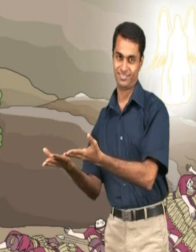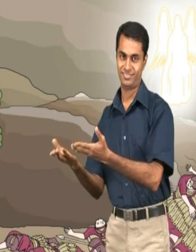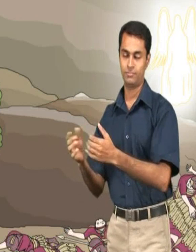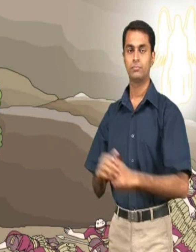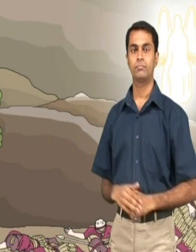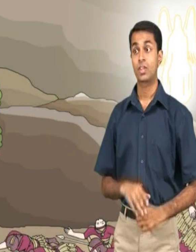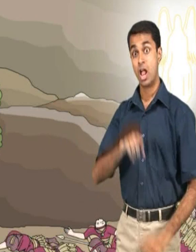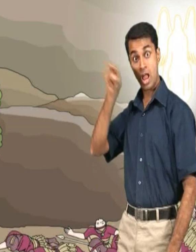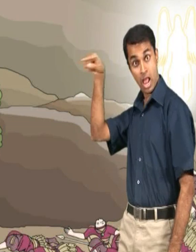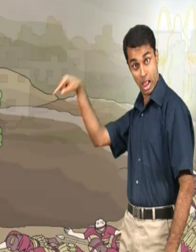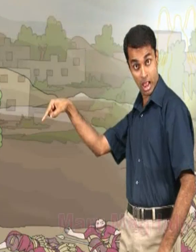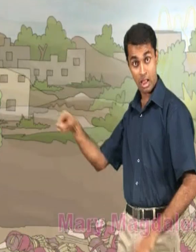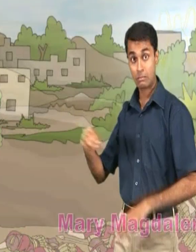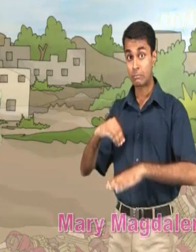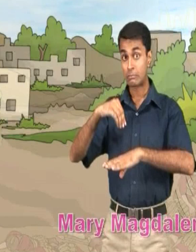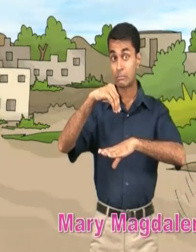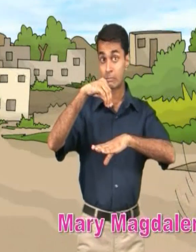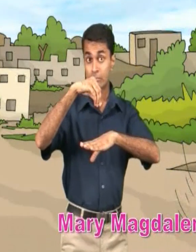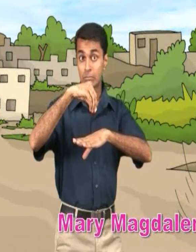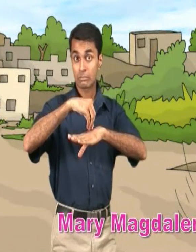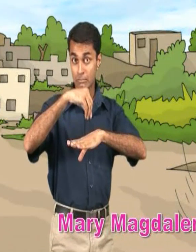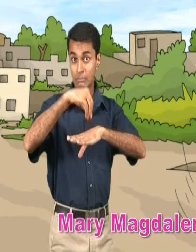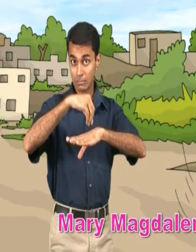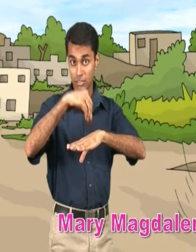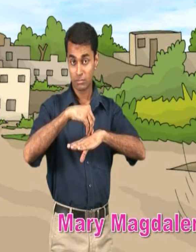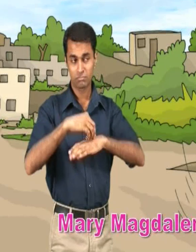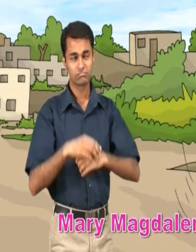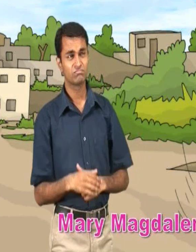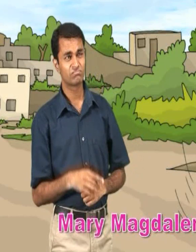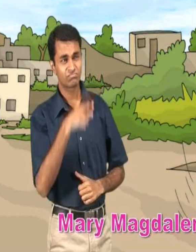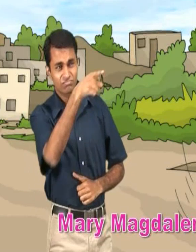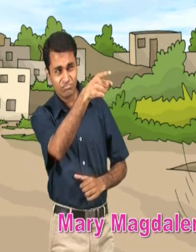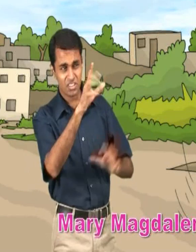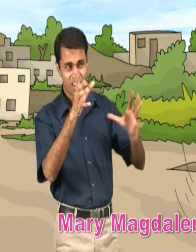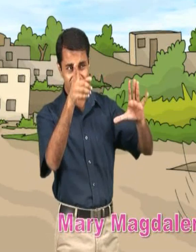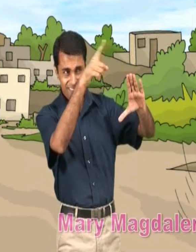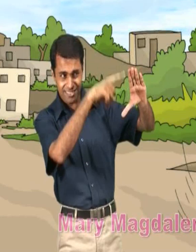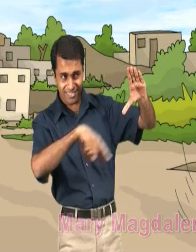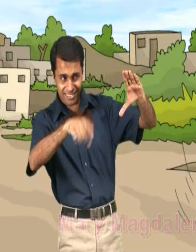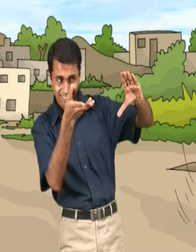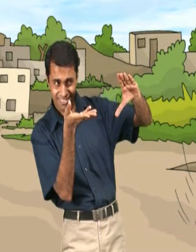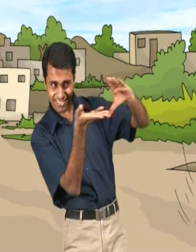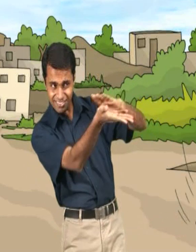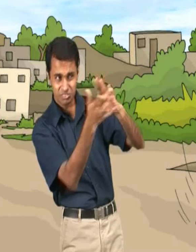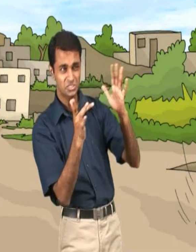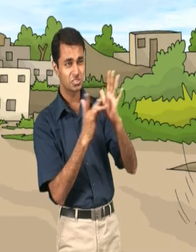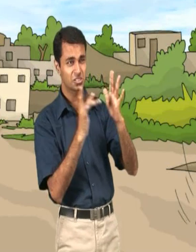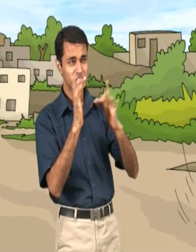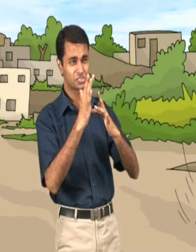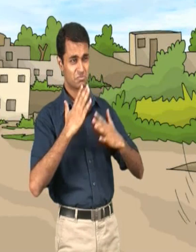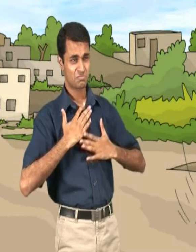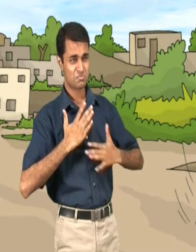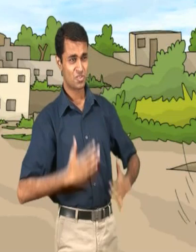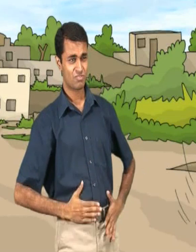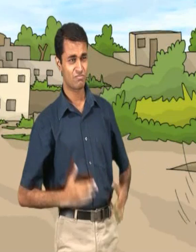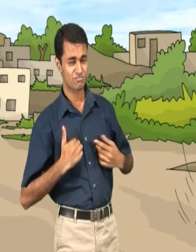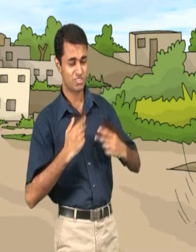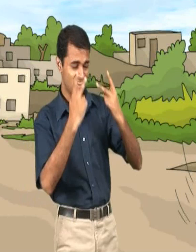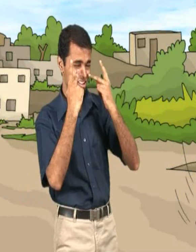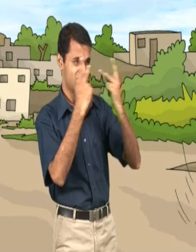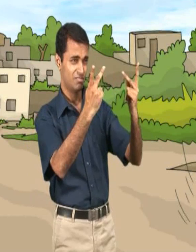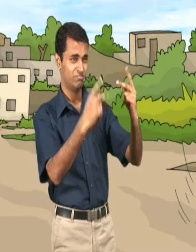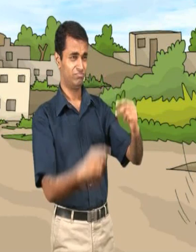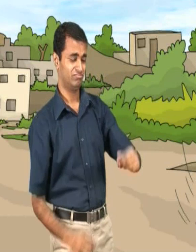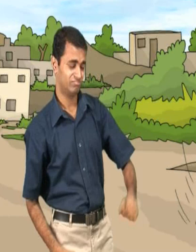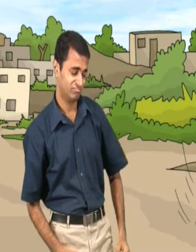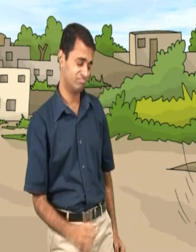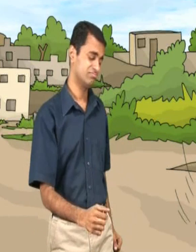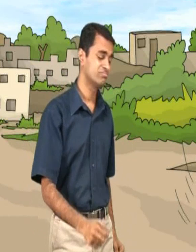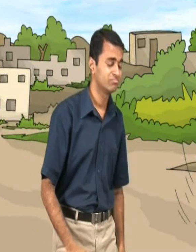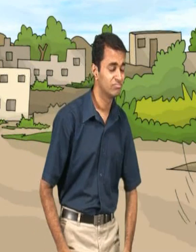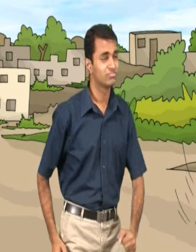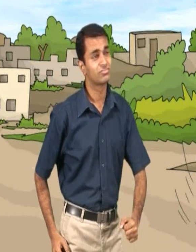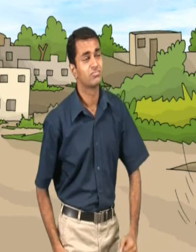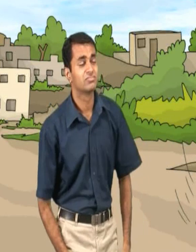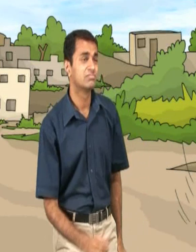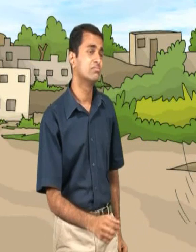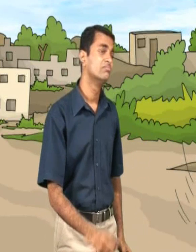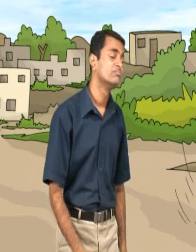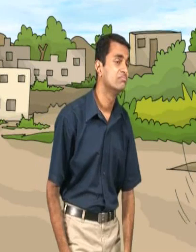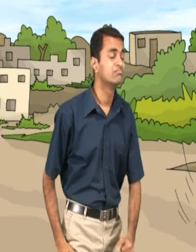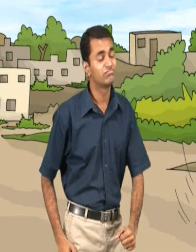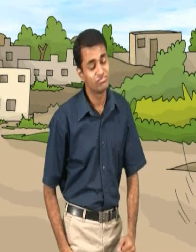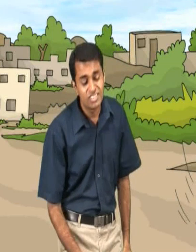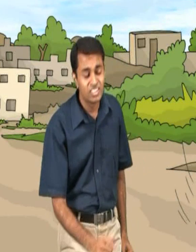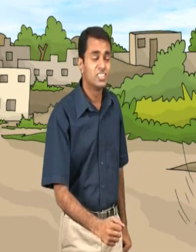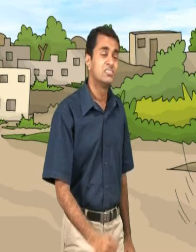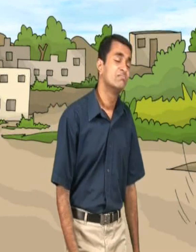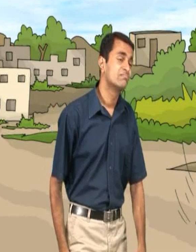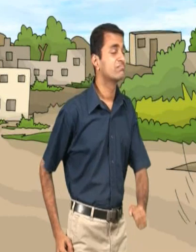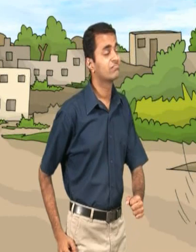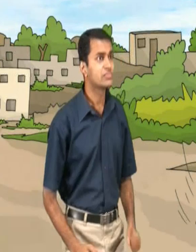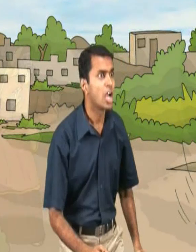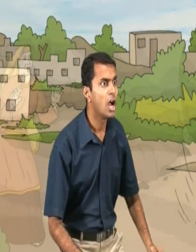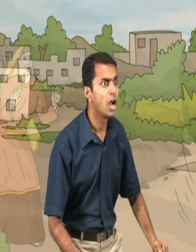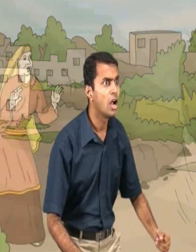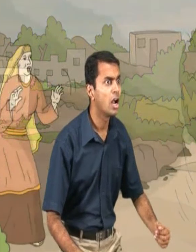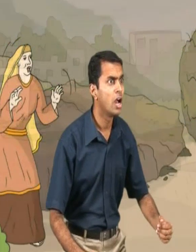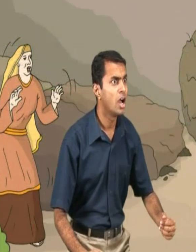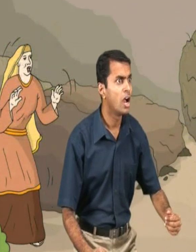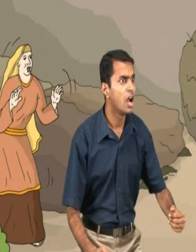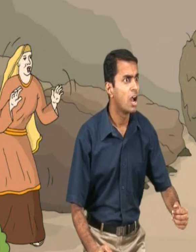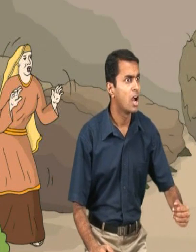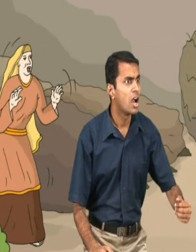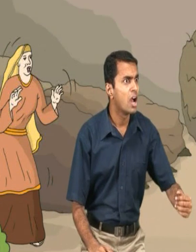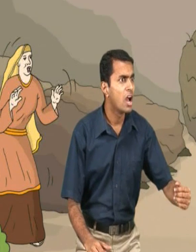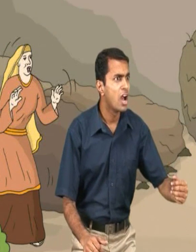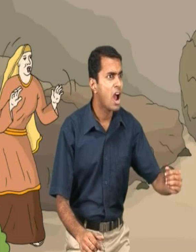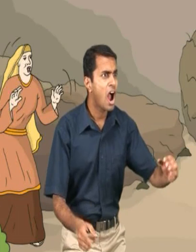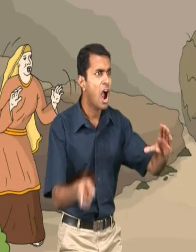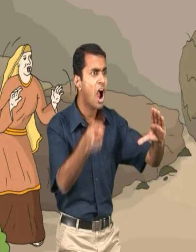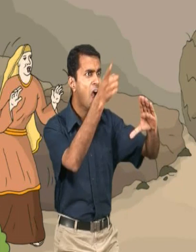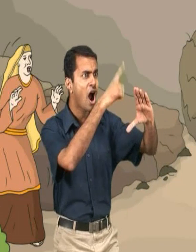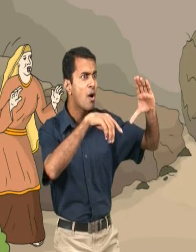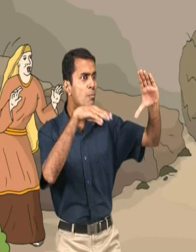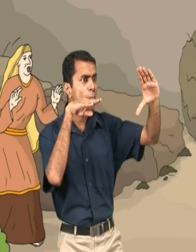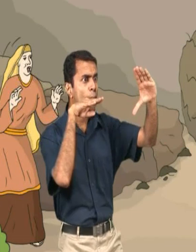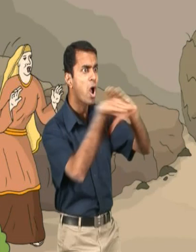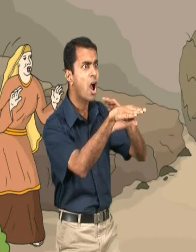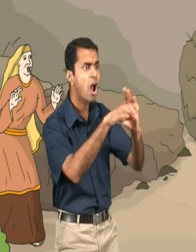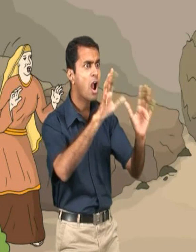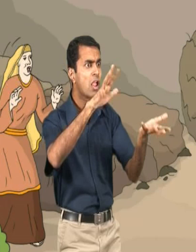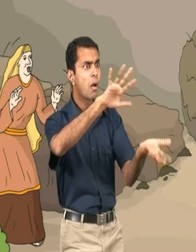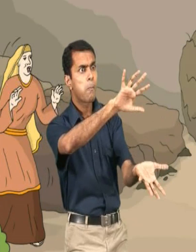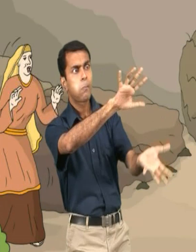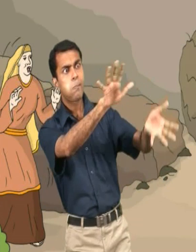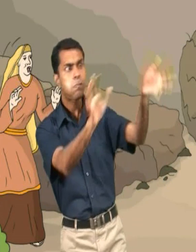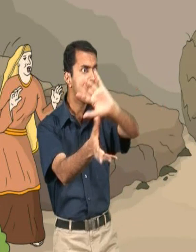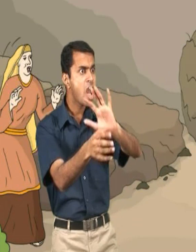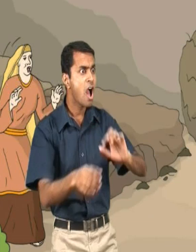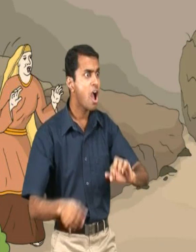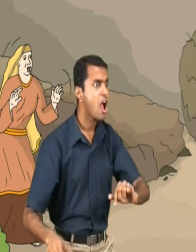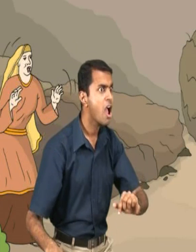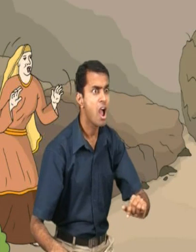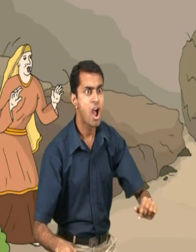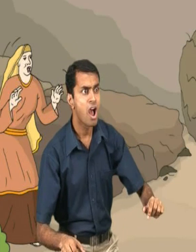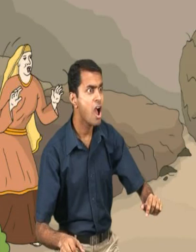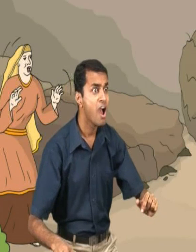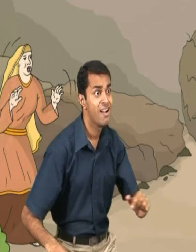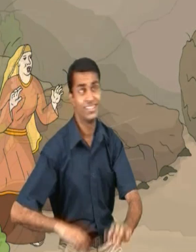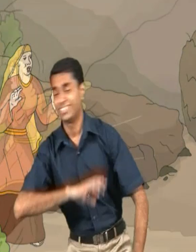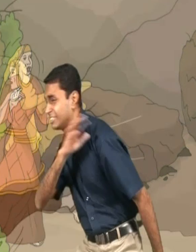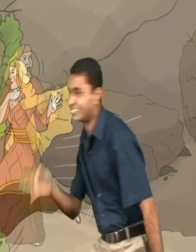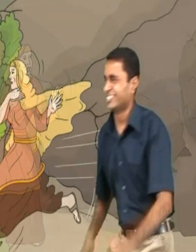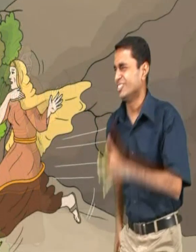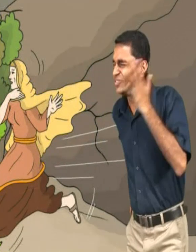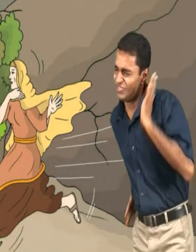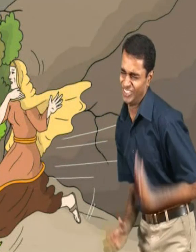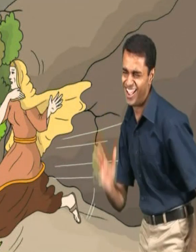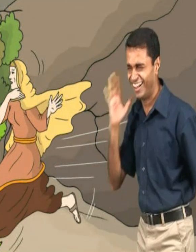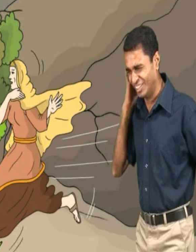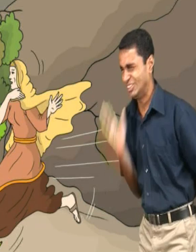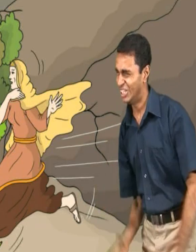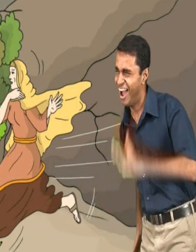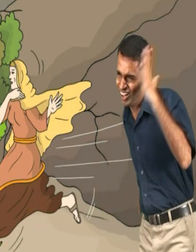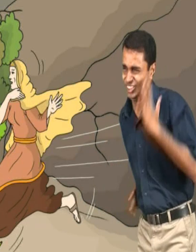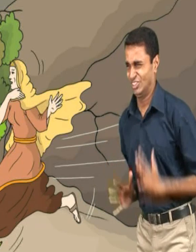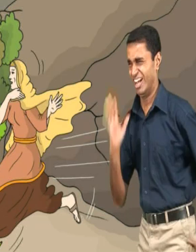Early on the first day of the week, while it was still dark, Mary Magdalene went to the tomb and saw that the stone had been removed from the entrance.